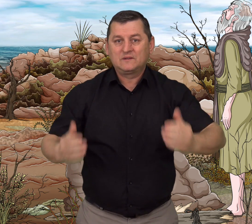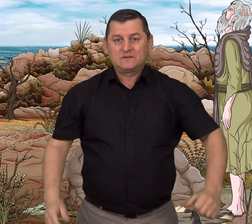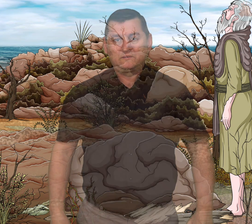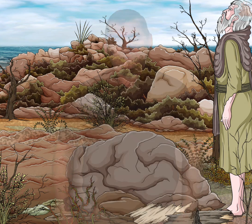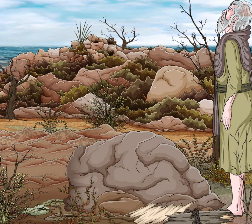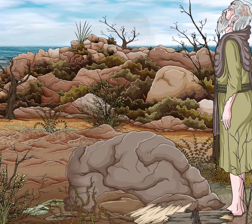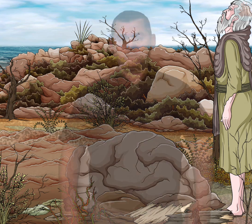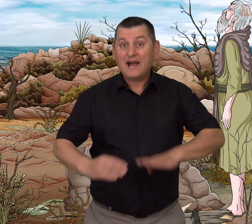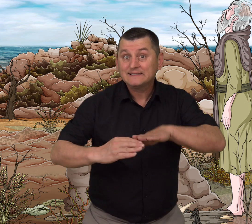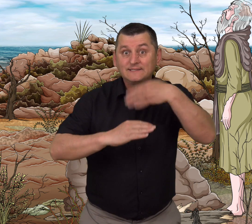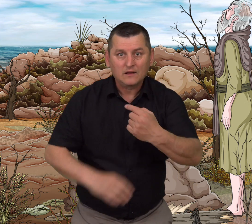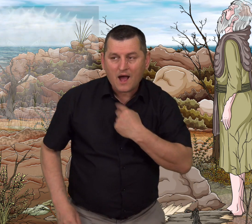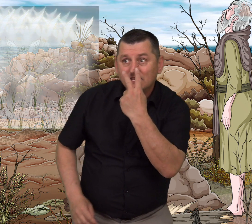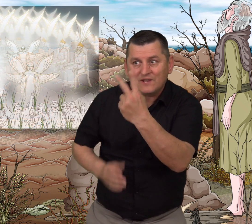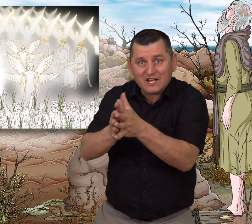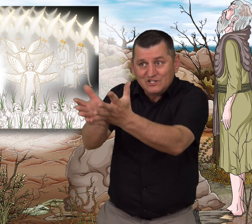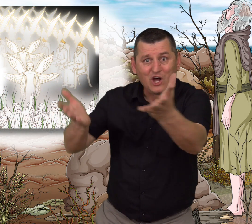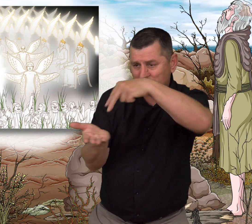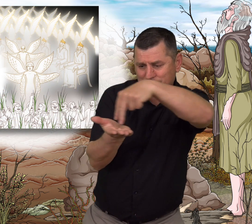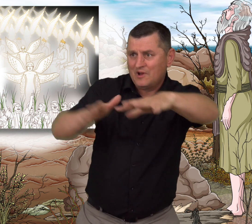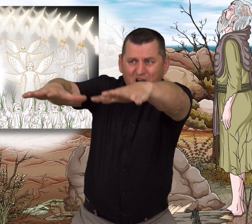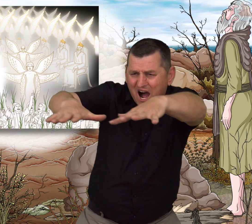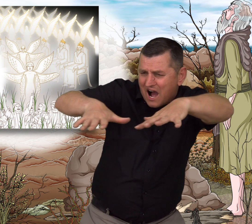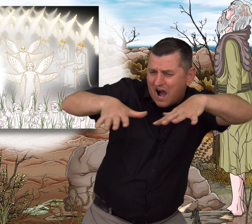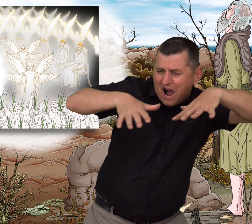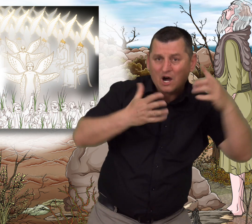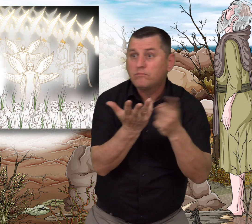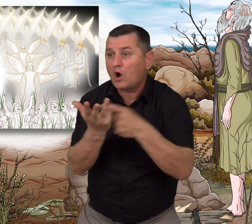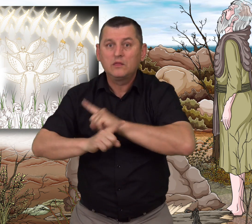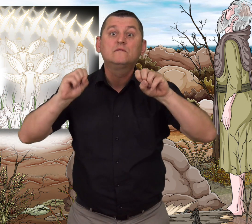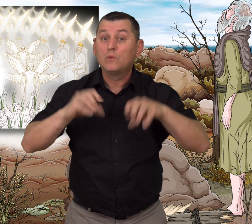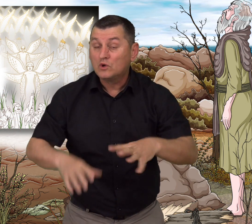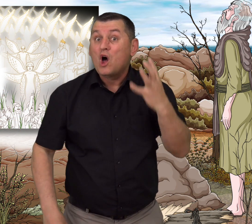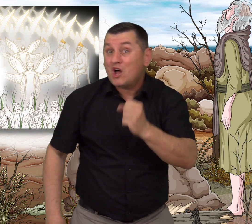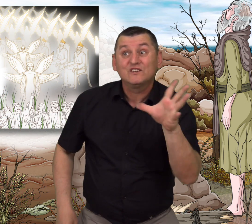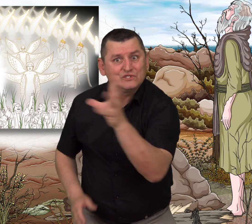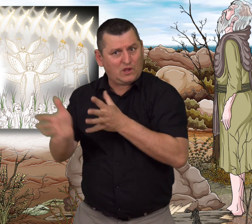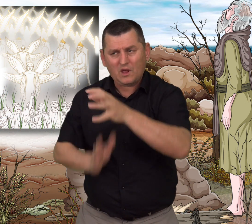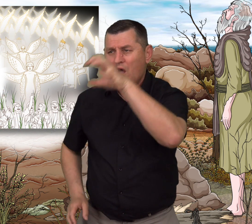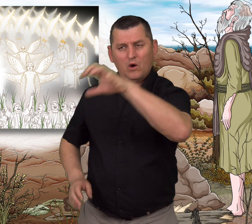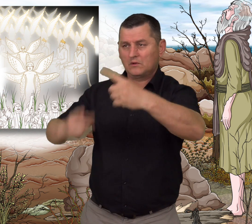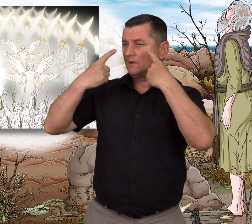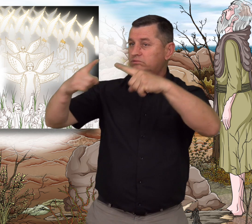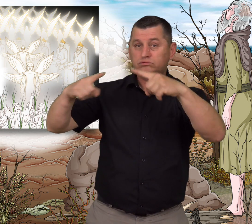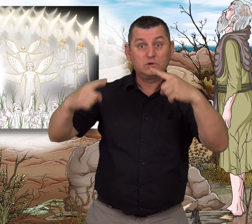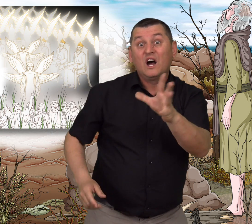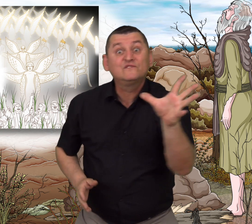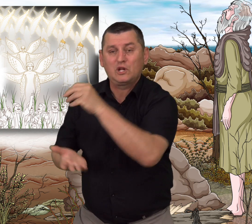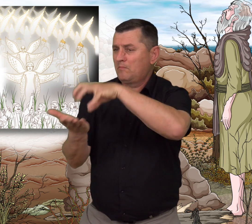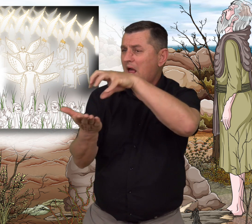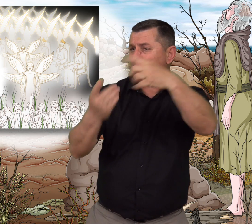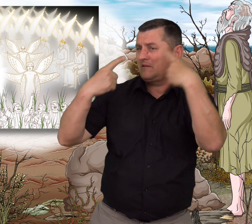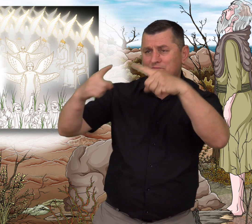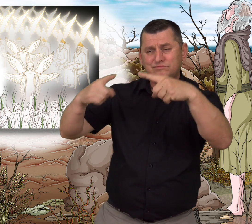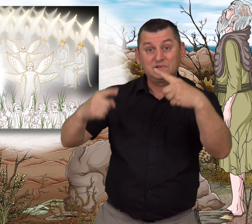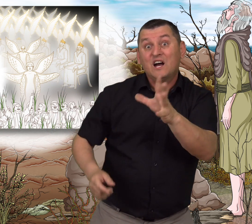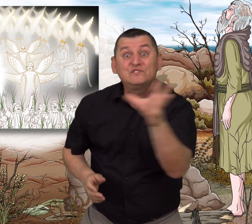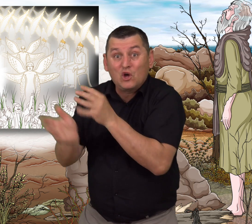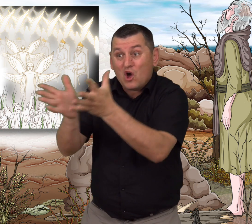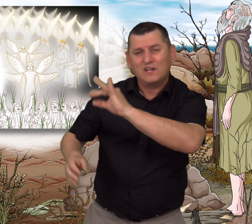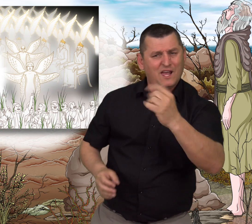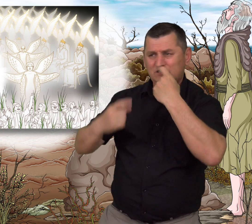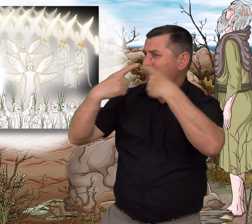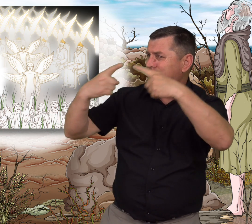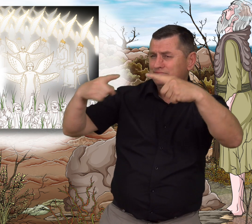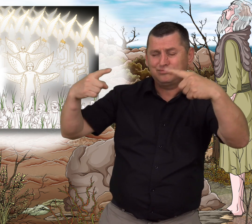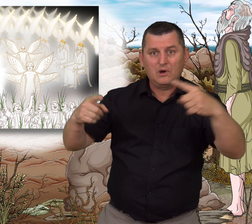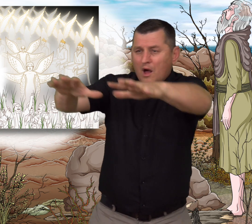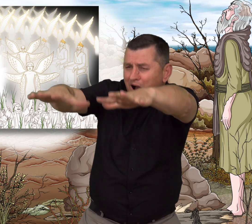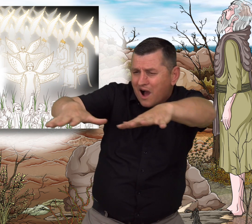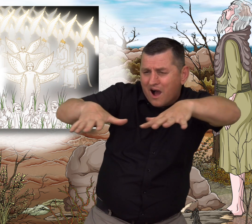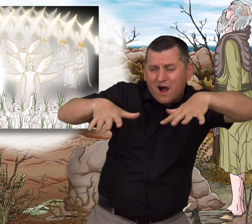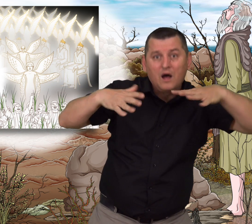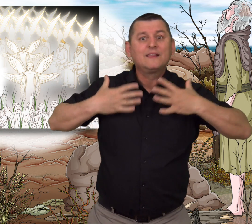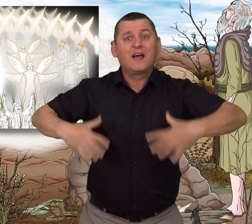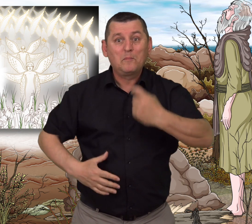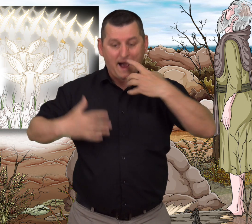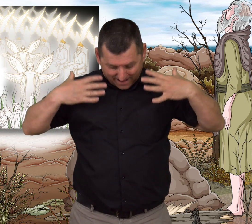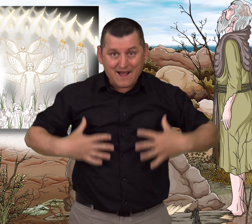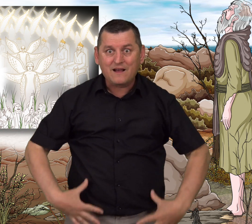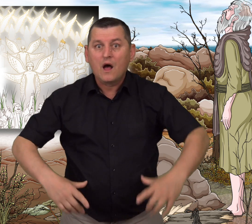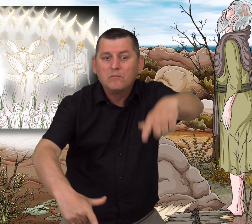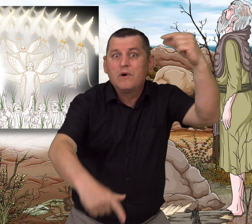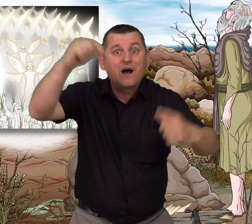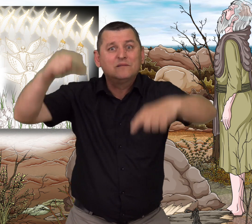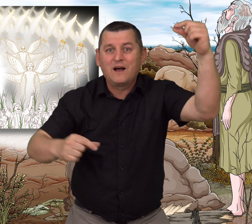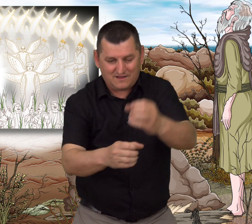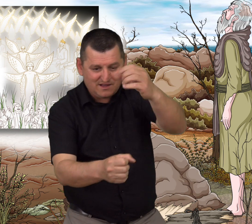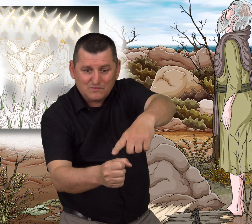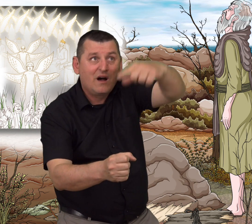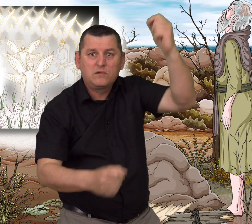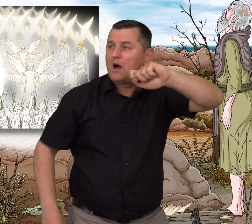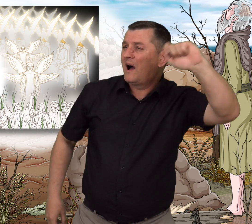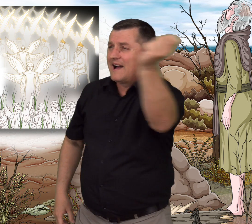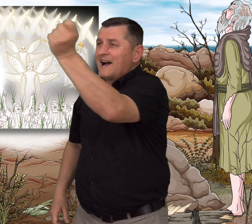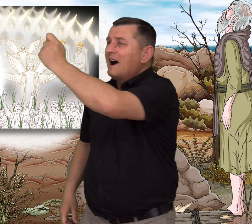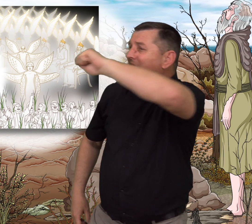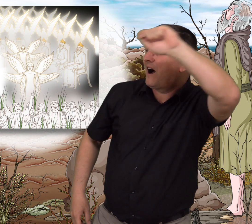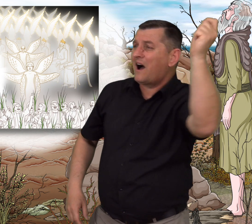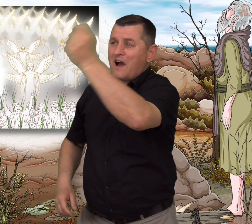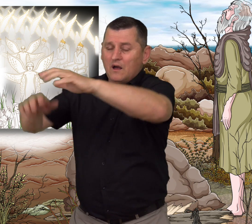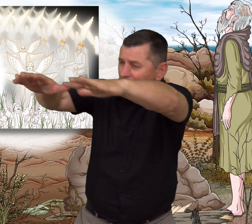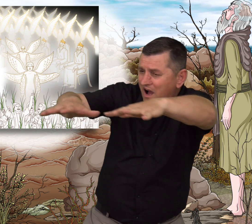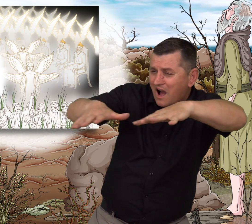After this I looked and saw a multitude too large to count, from every nation and tribe and people and tongue, standing before the throne and before the Lamb.